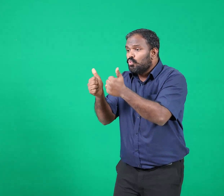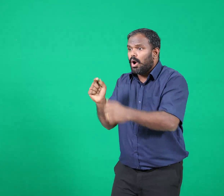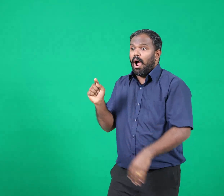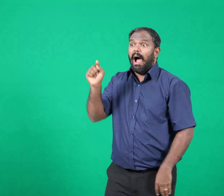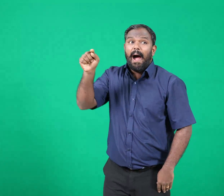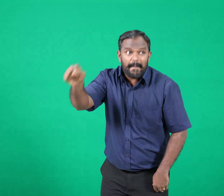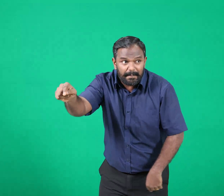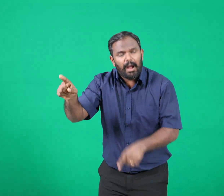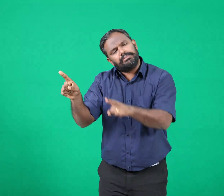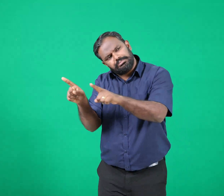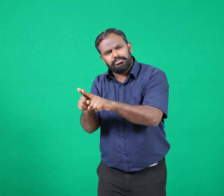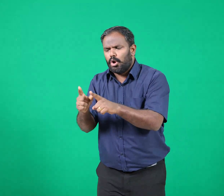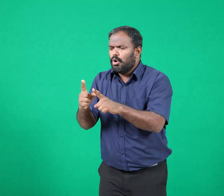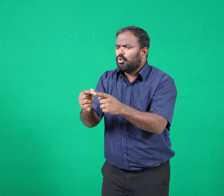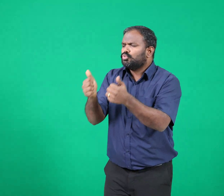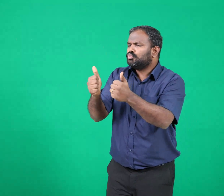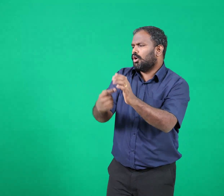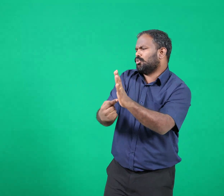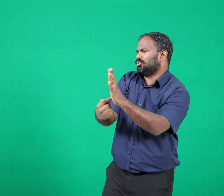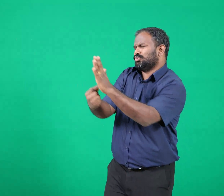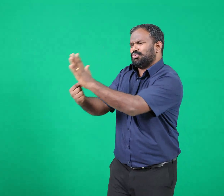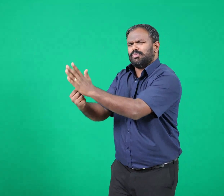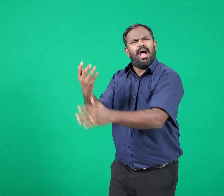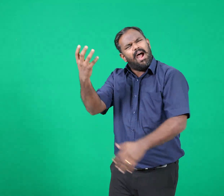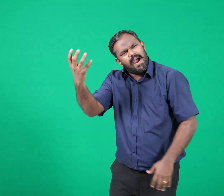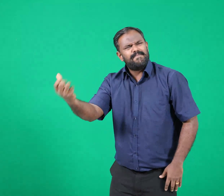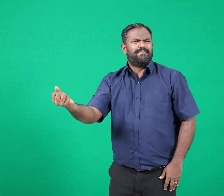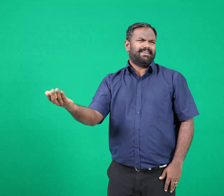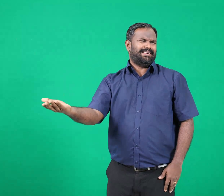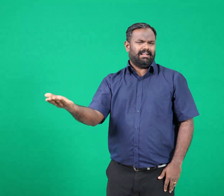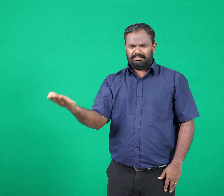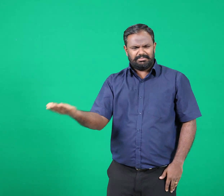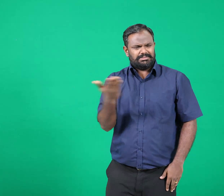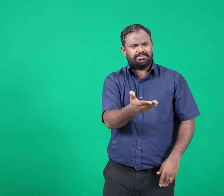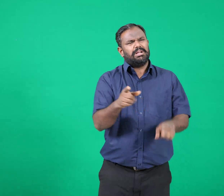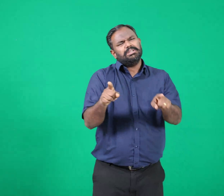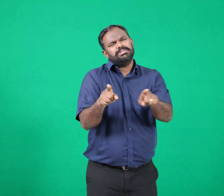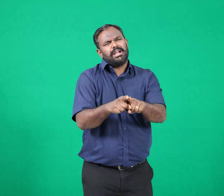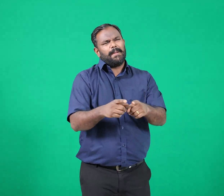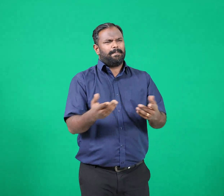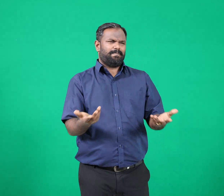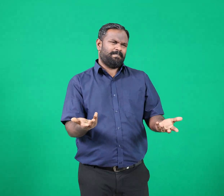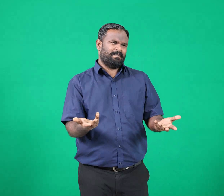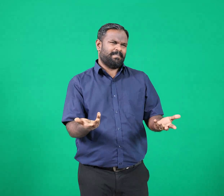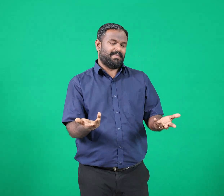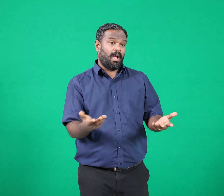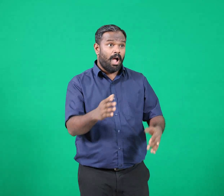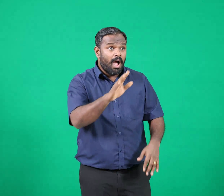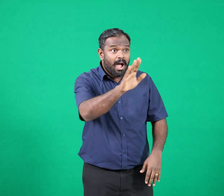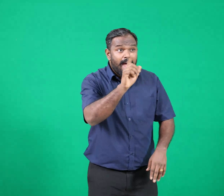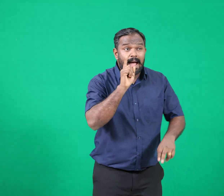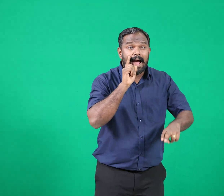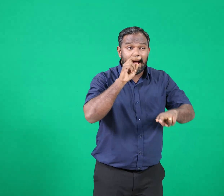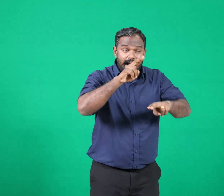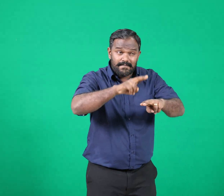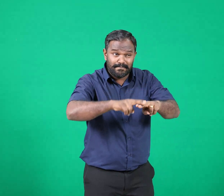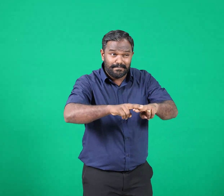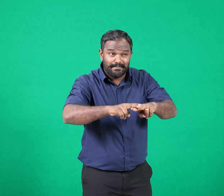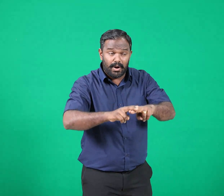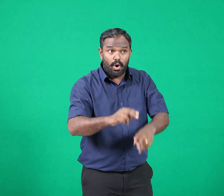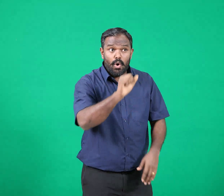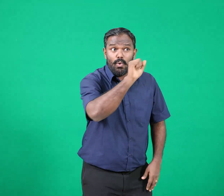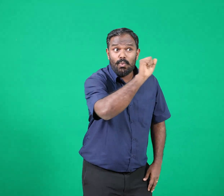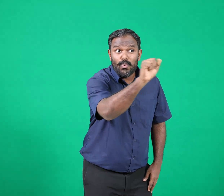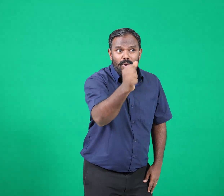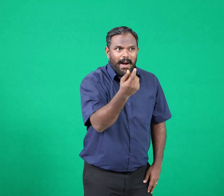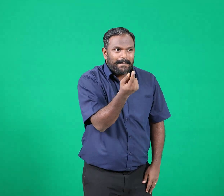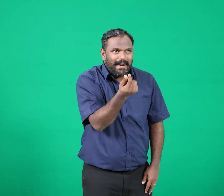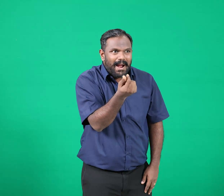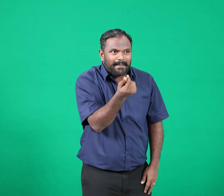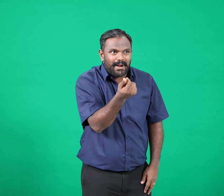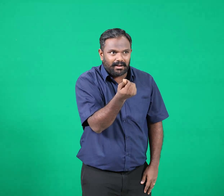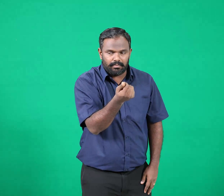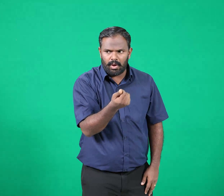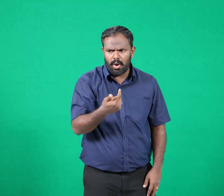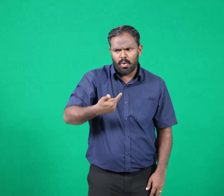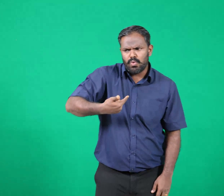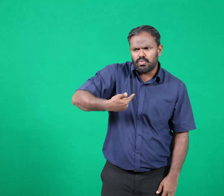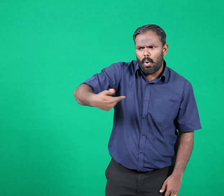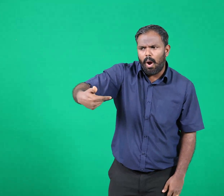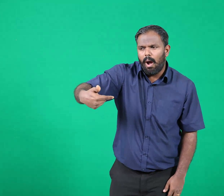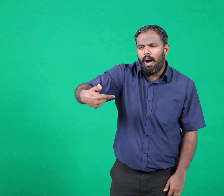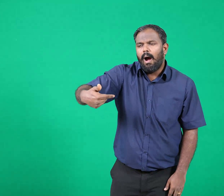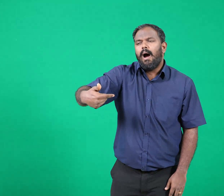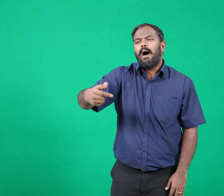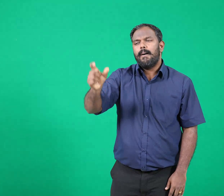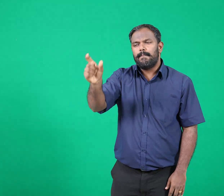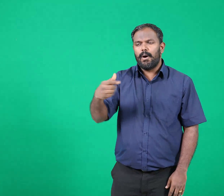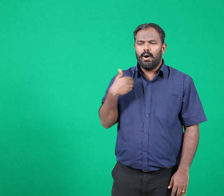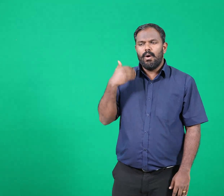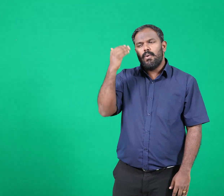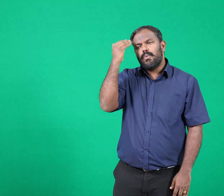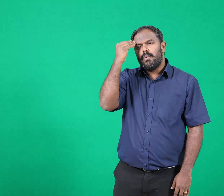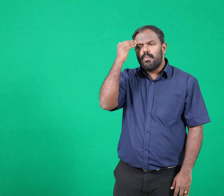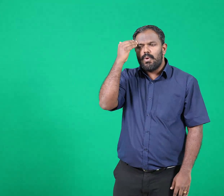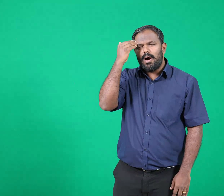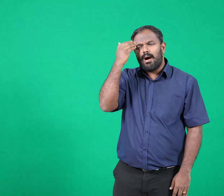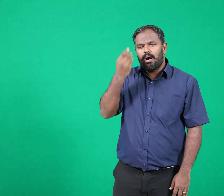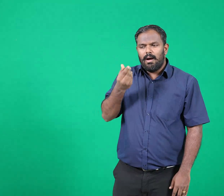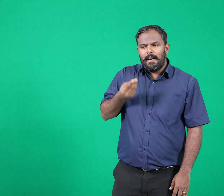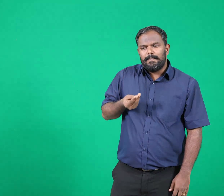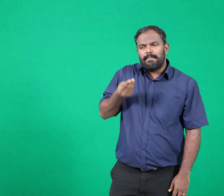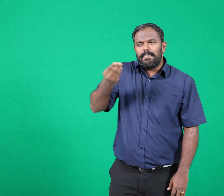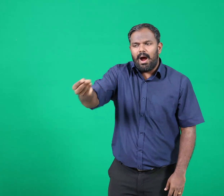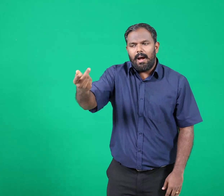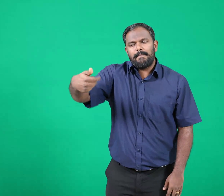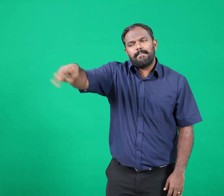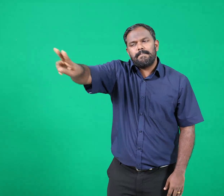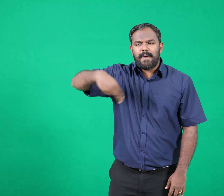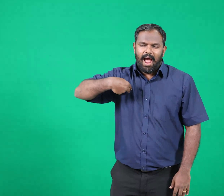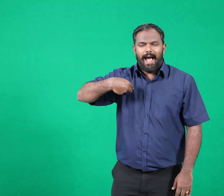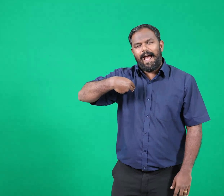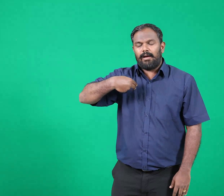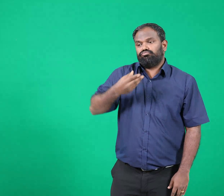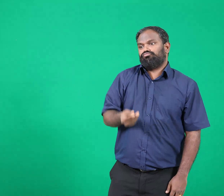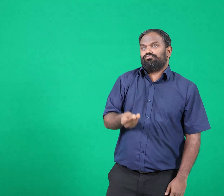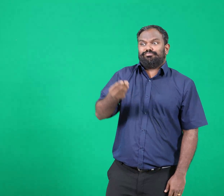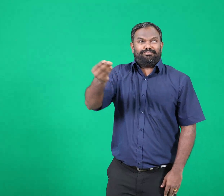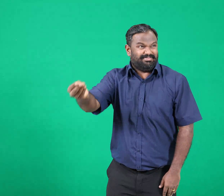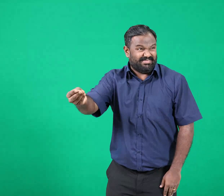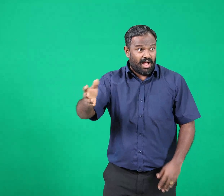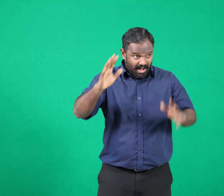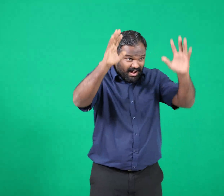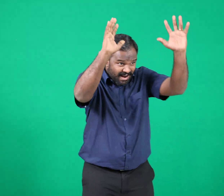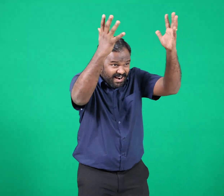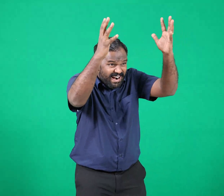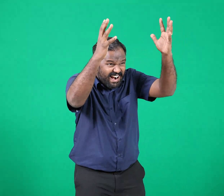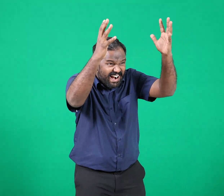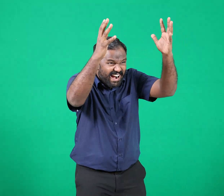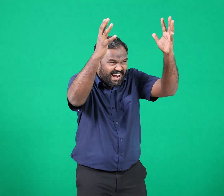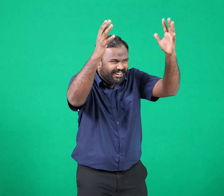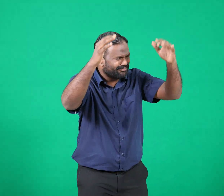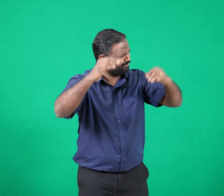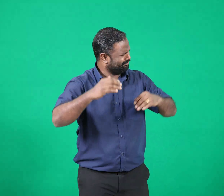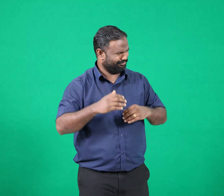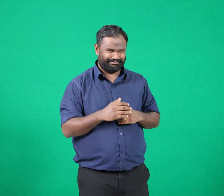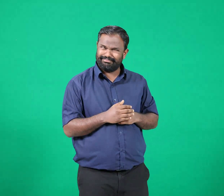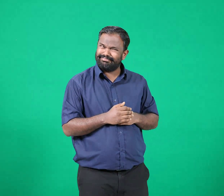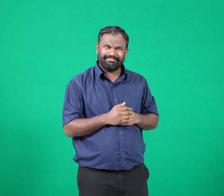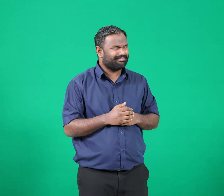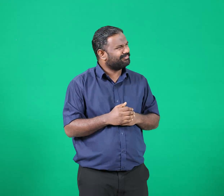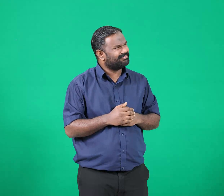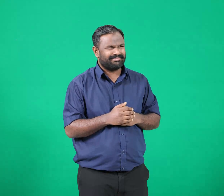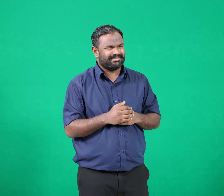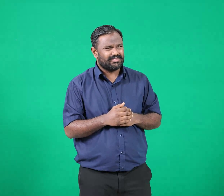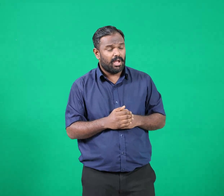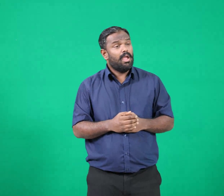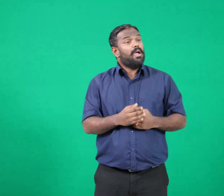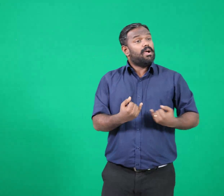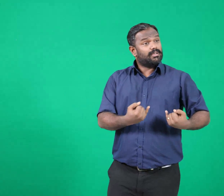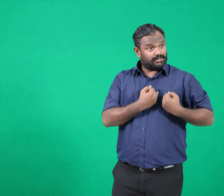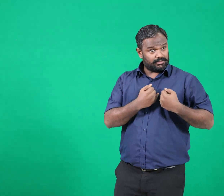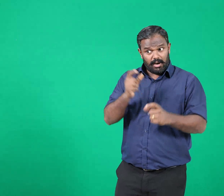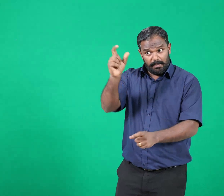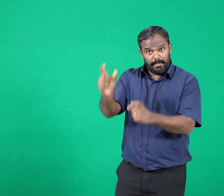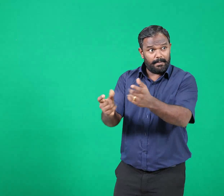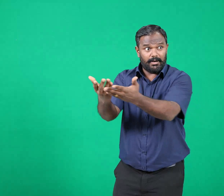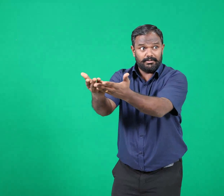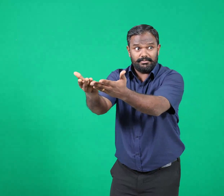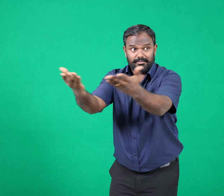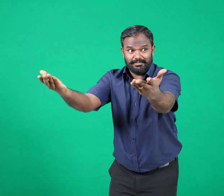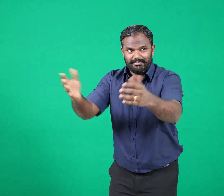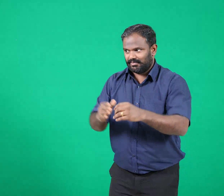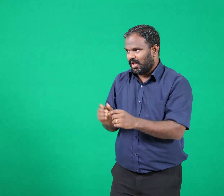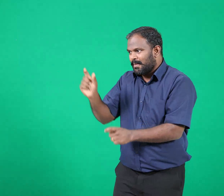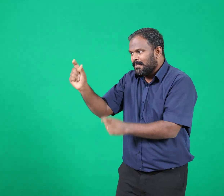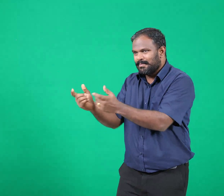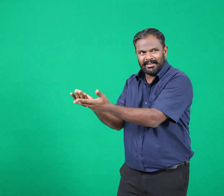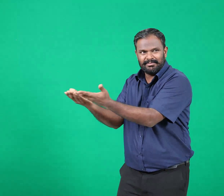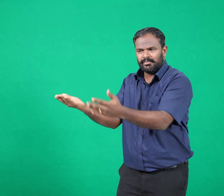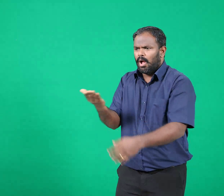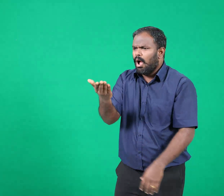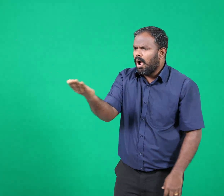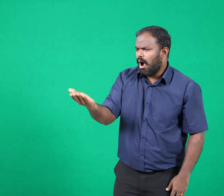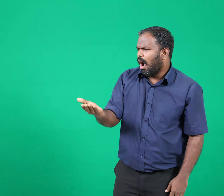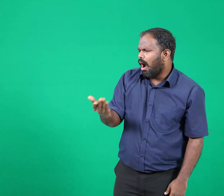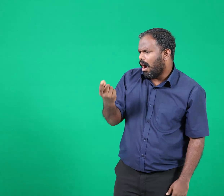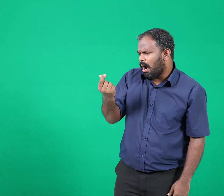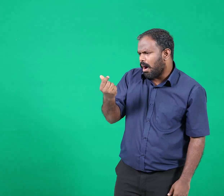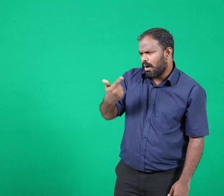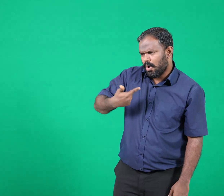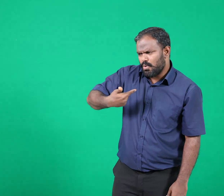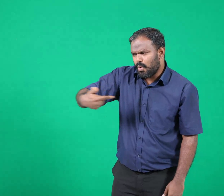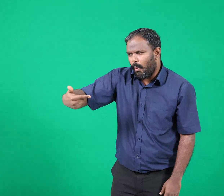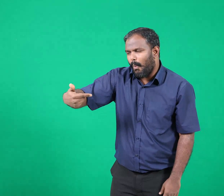And if you lend to those from whom you expect repayment, what credit is that to you?